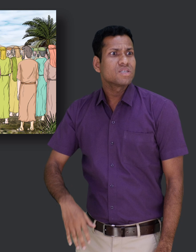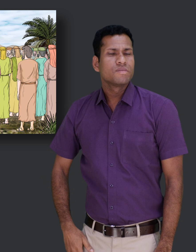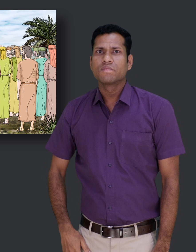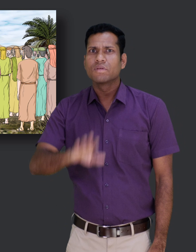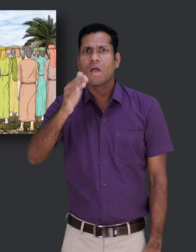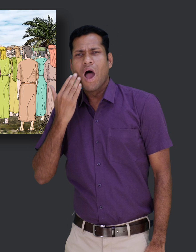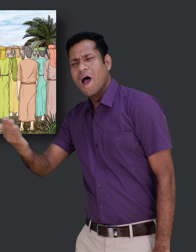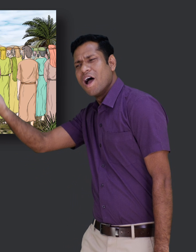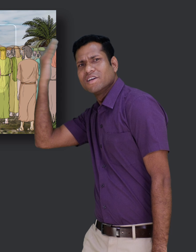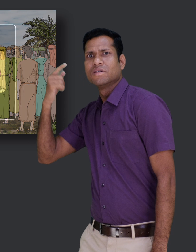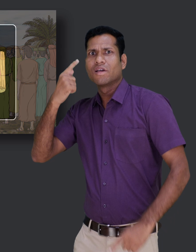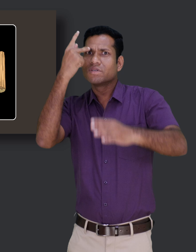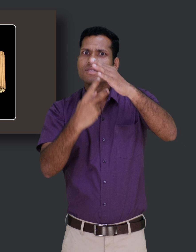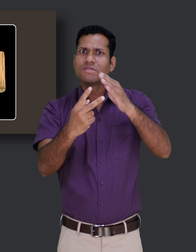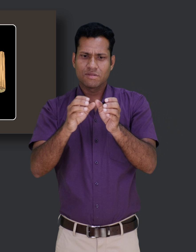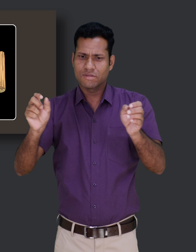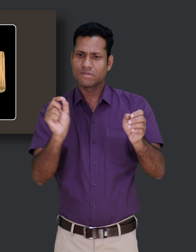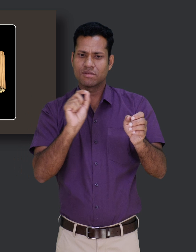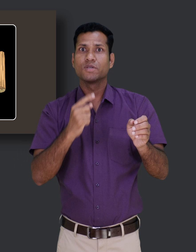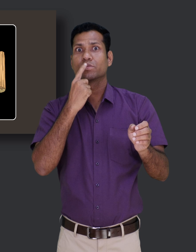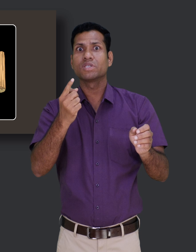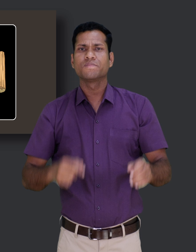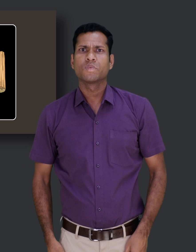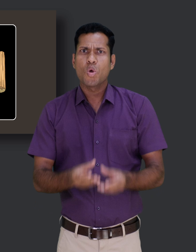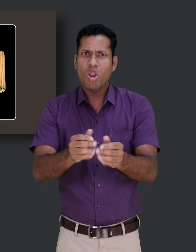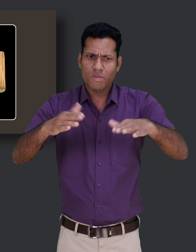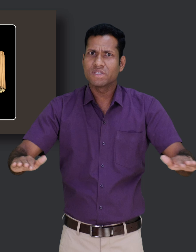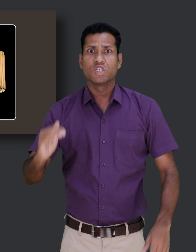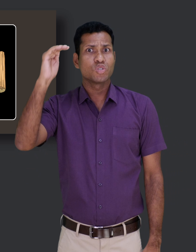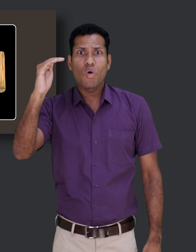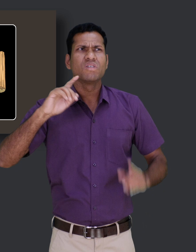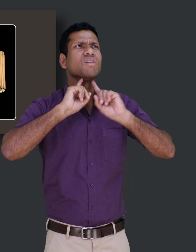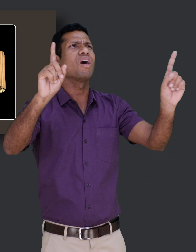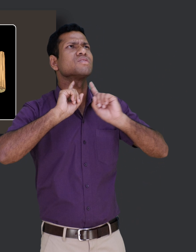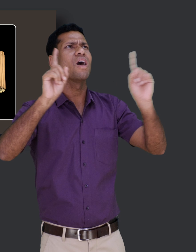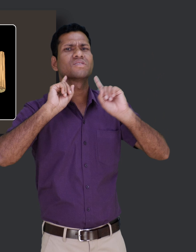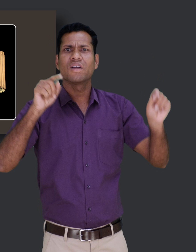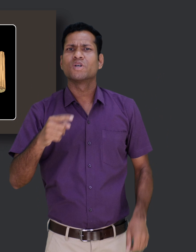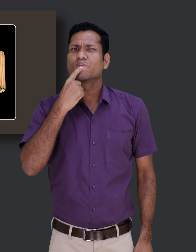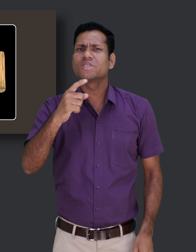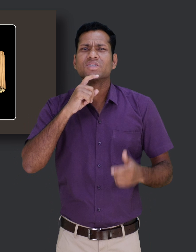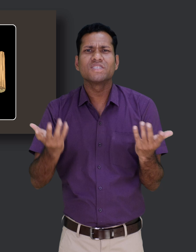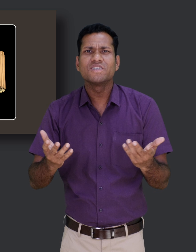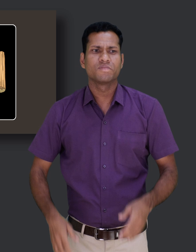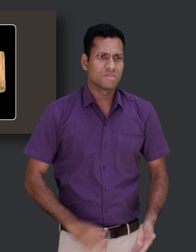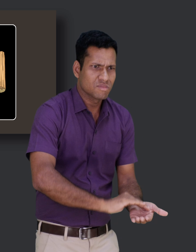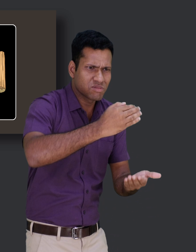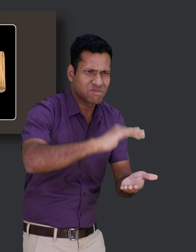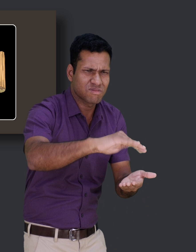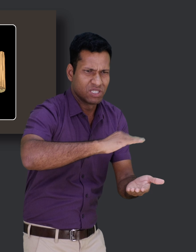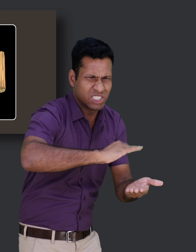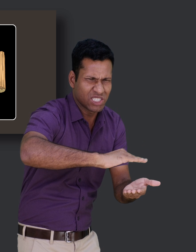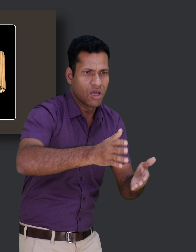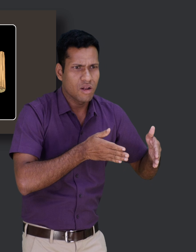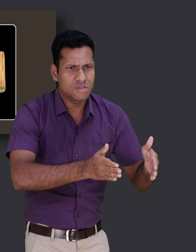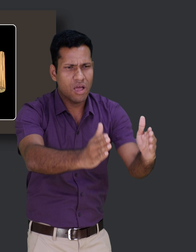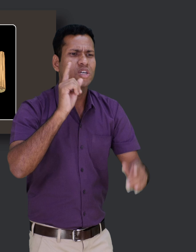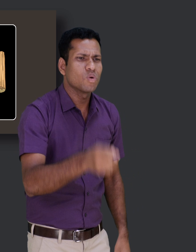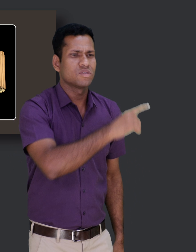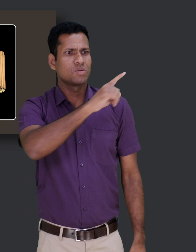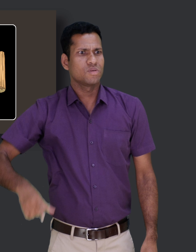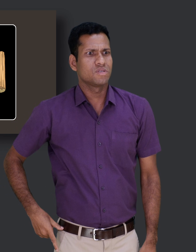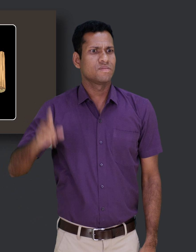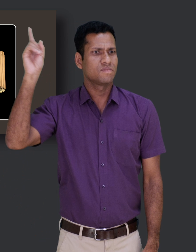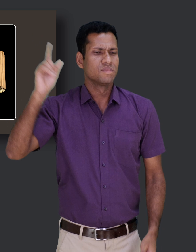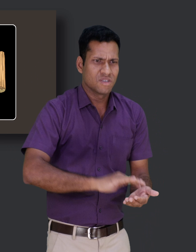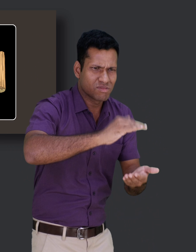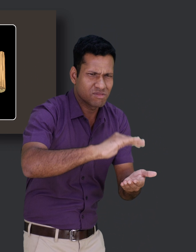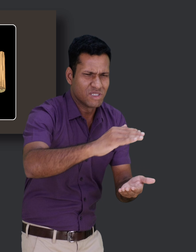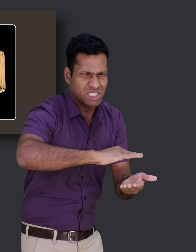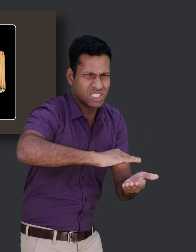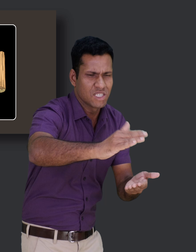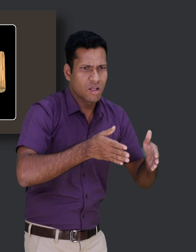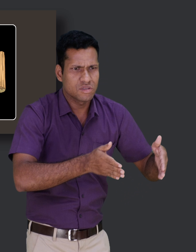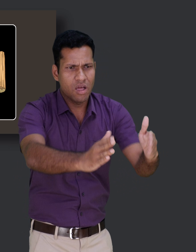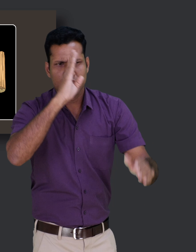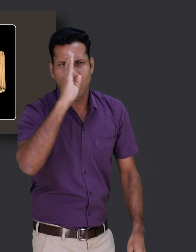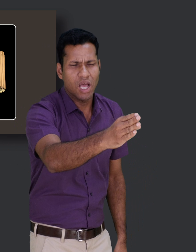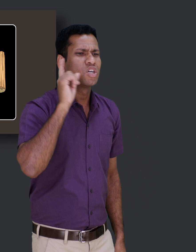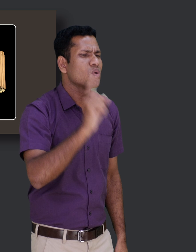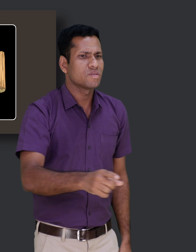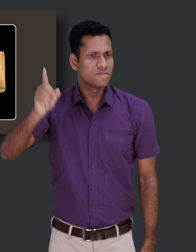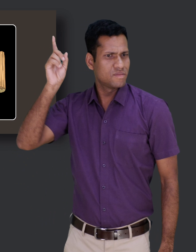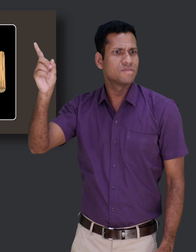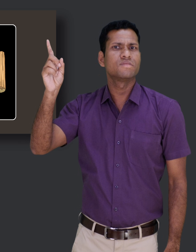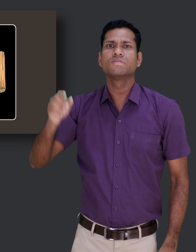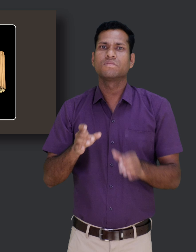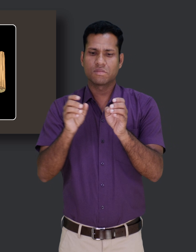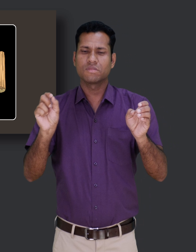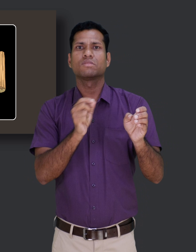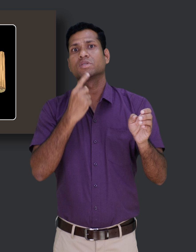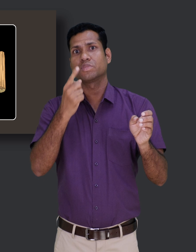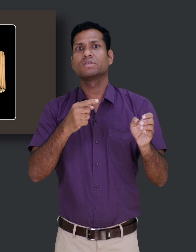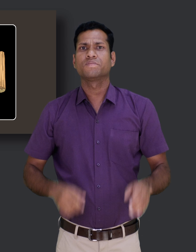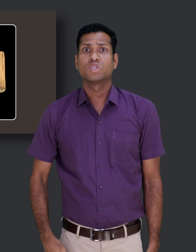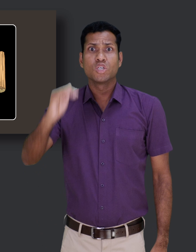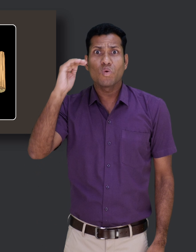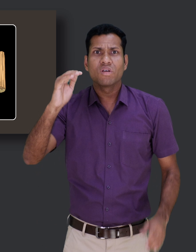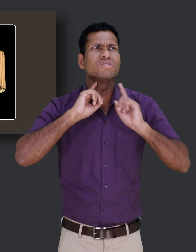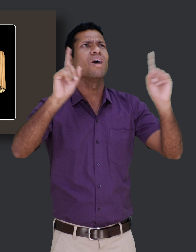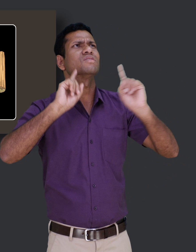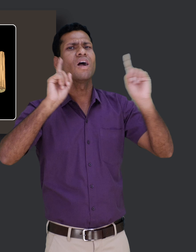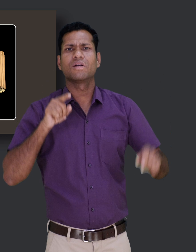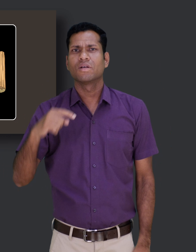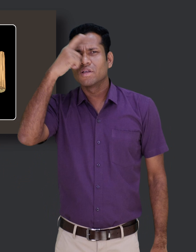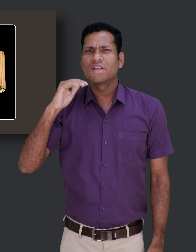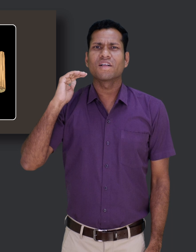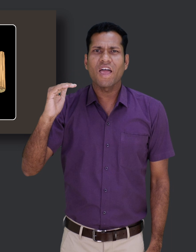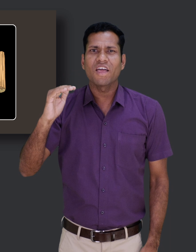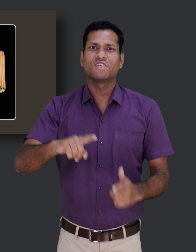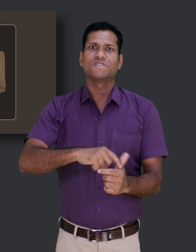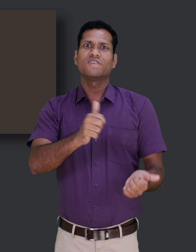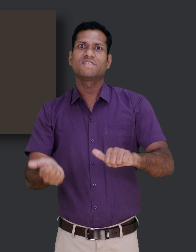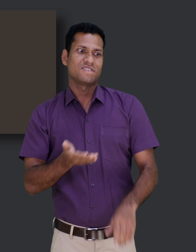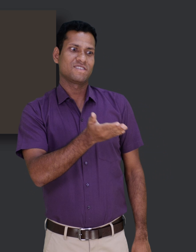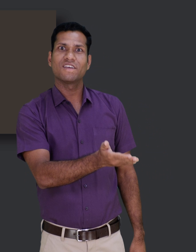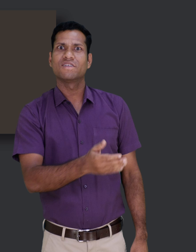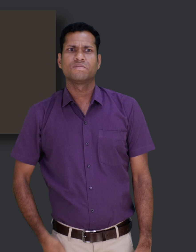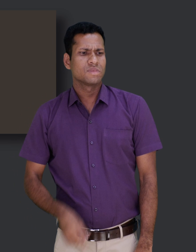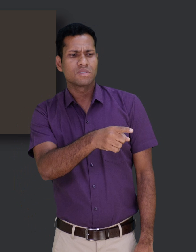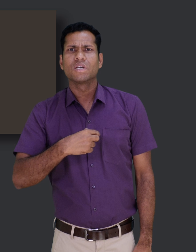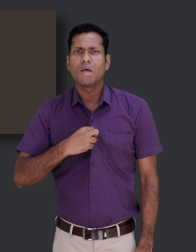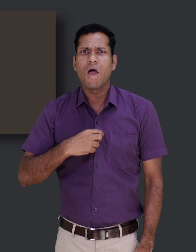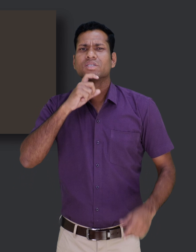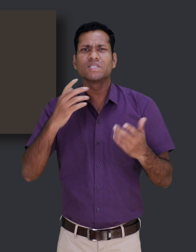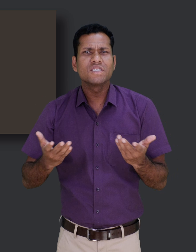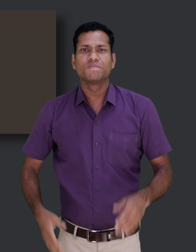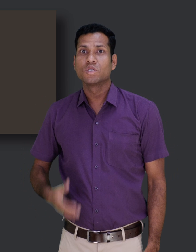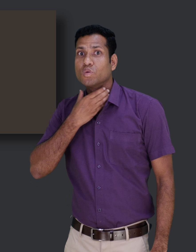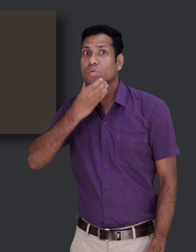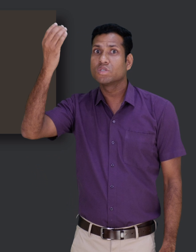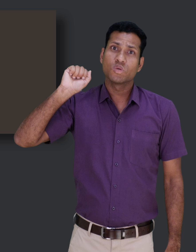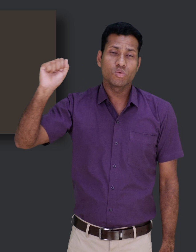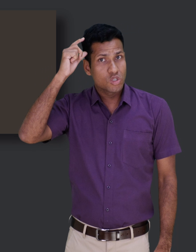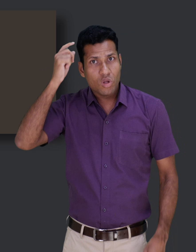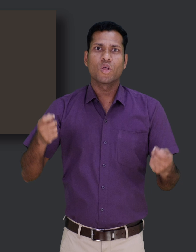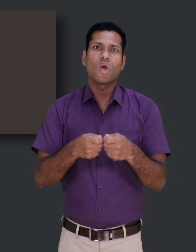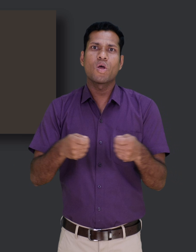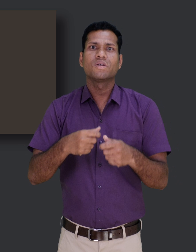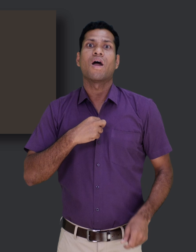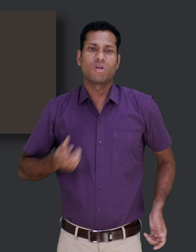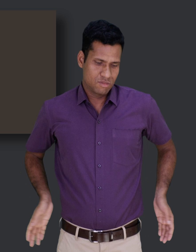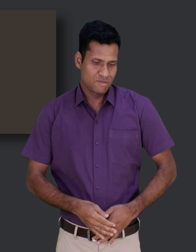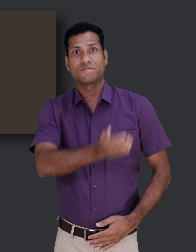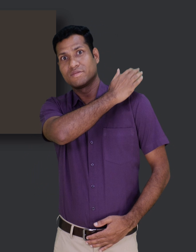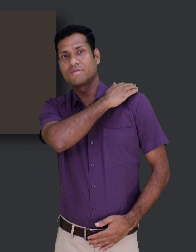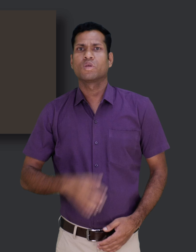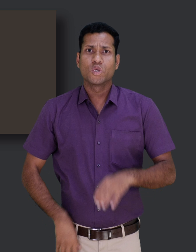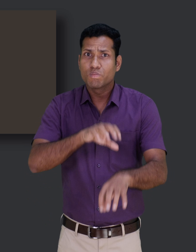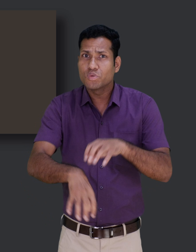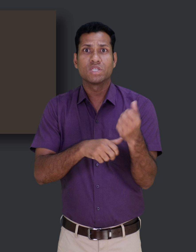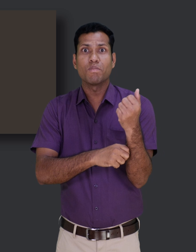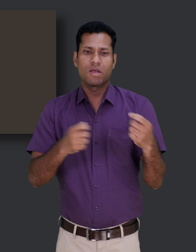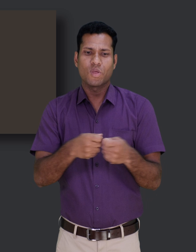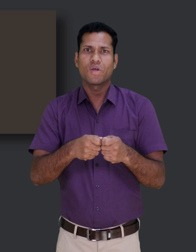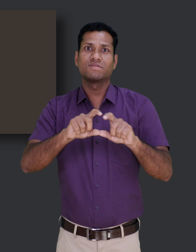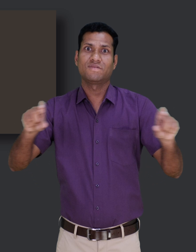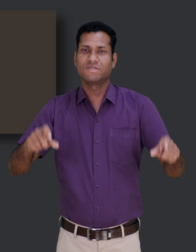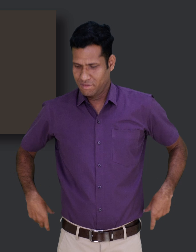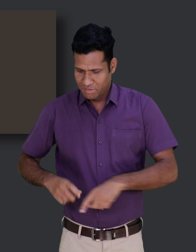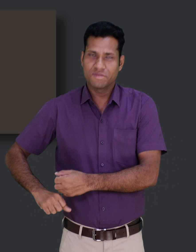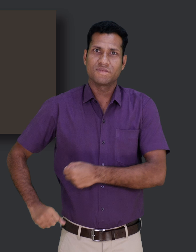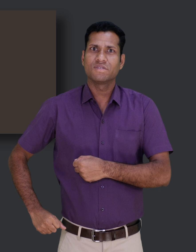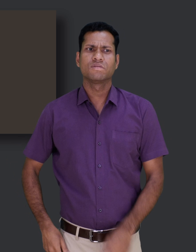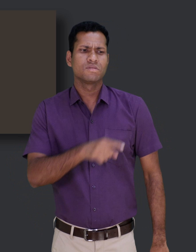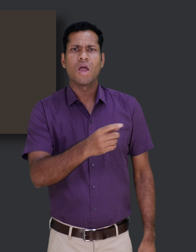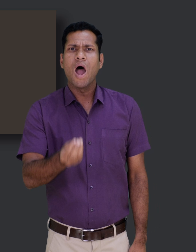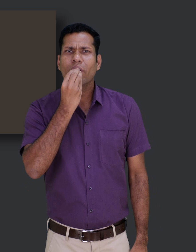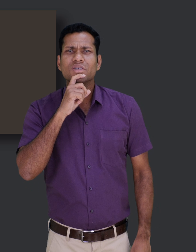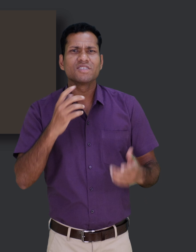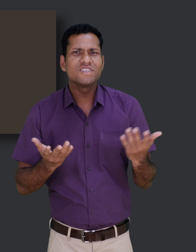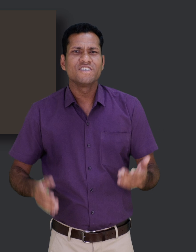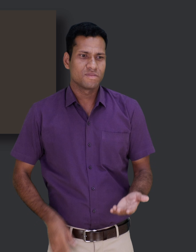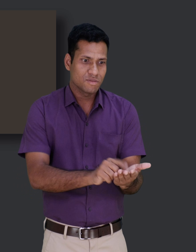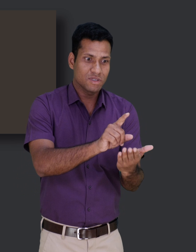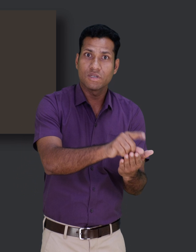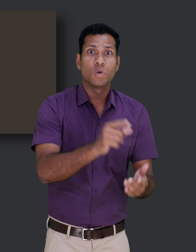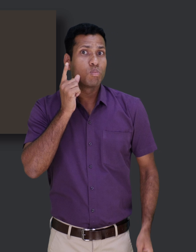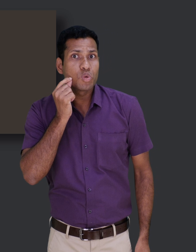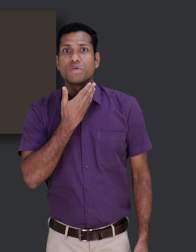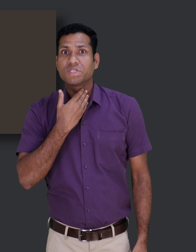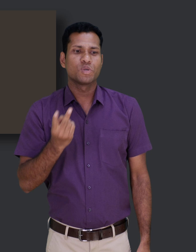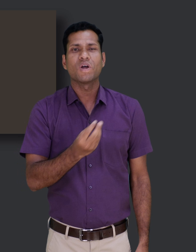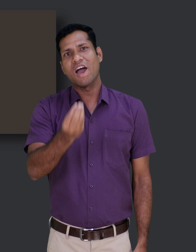This is he who was spoken of through the prophet Isaiah: “A voice of one calling in the wilderness, ‘Prepare the way for the Lord, make straight paths for Him.’” John wore a garment of camel’s hair, with a leather belt around his waist.